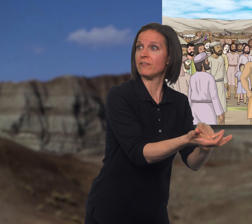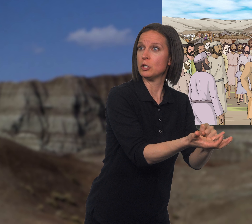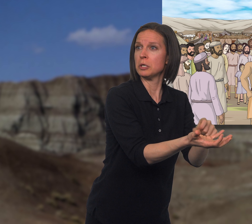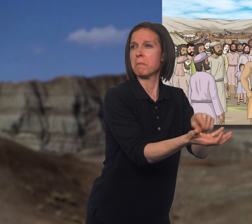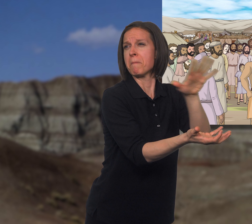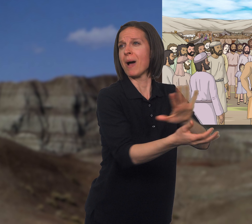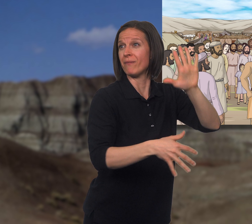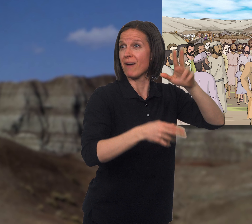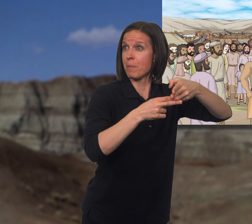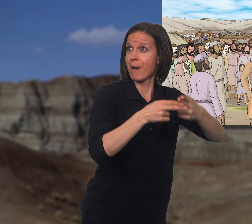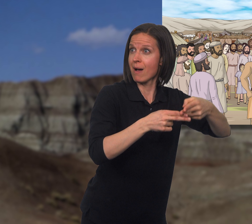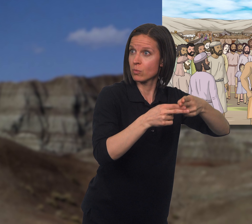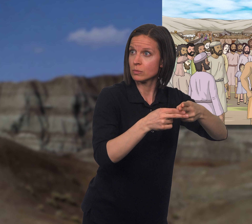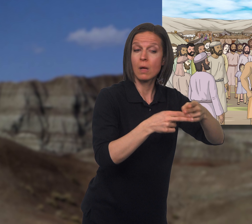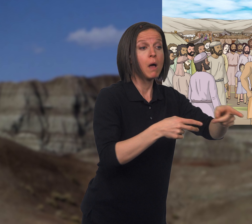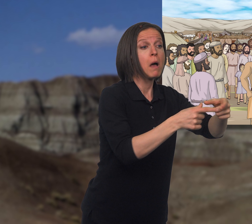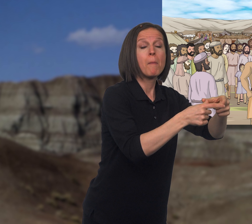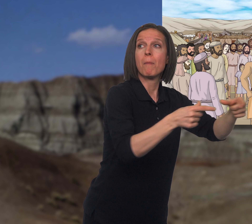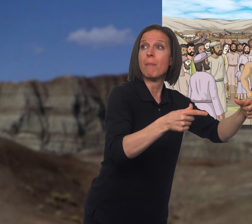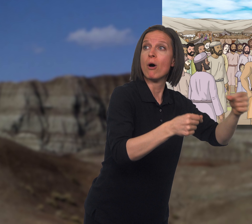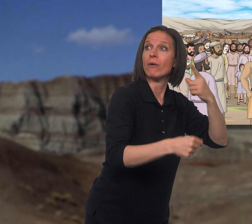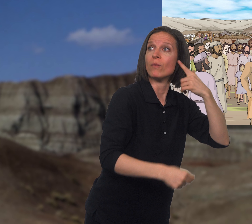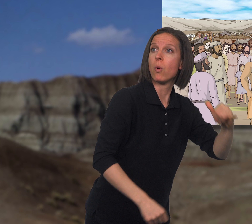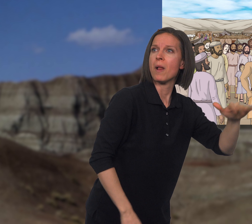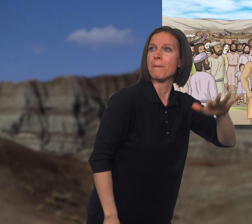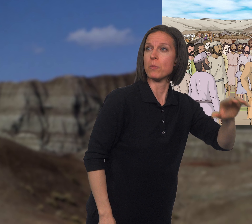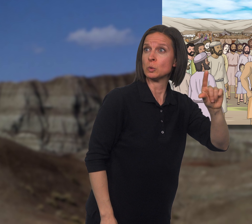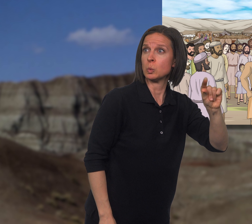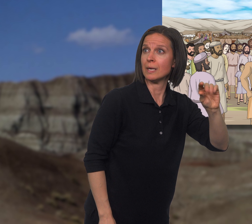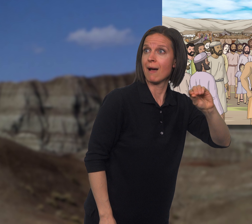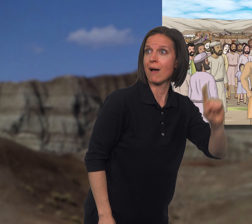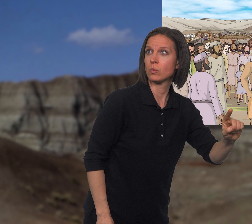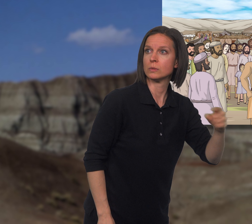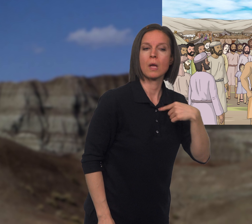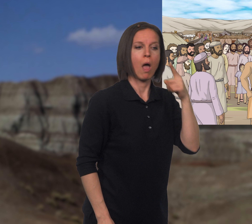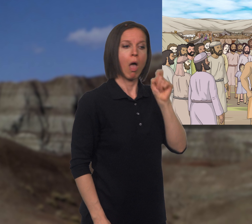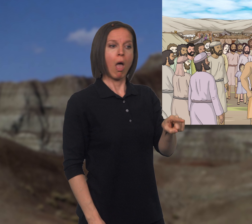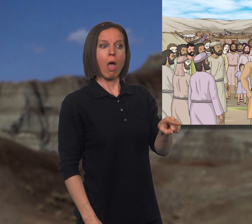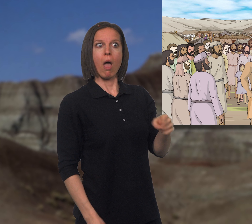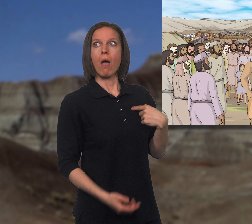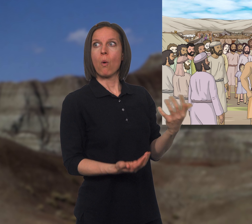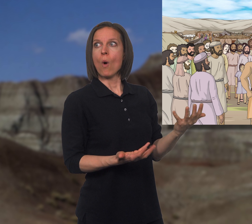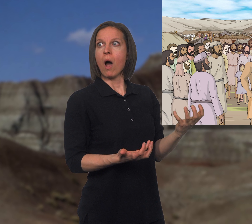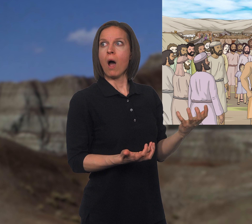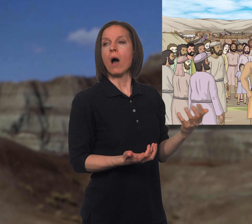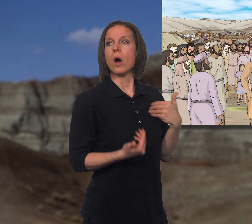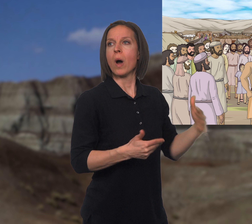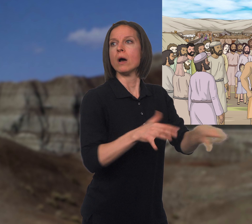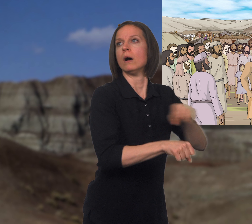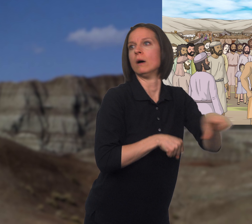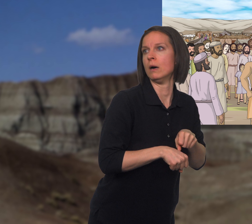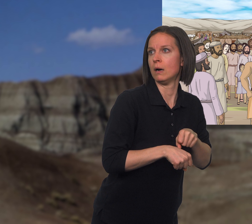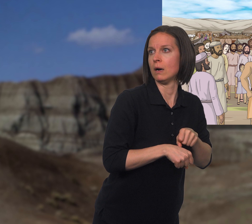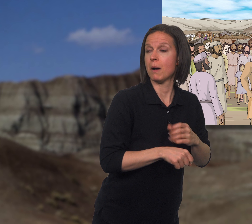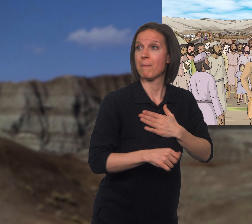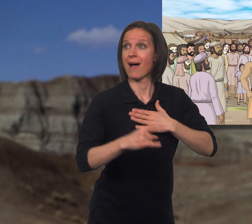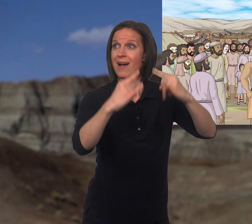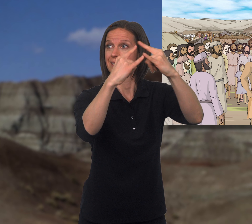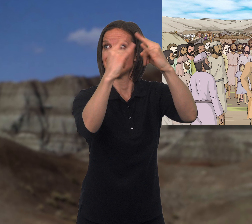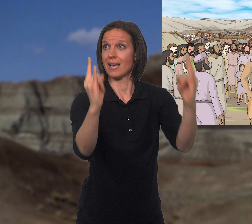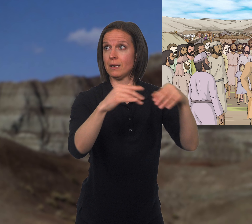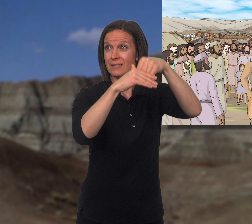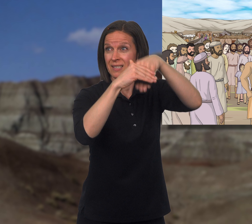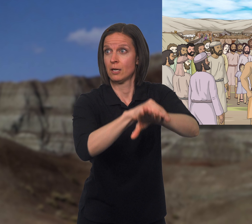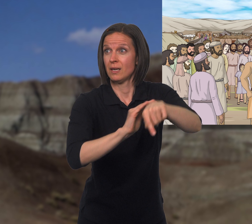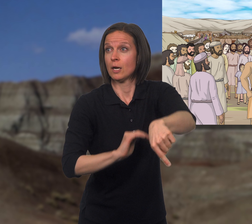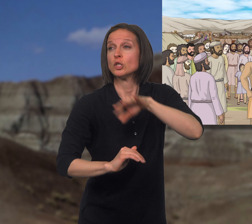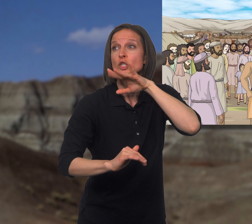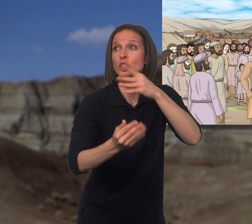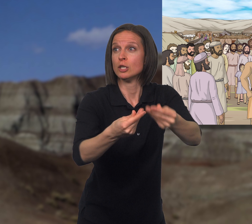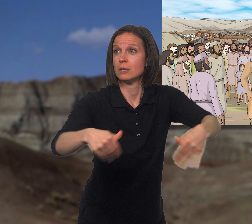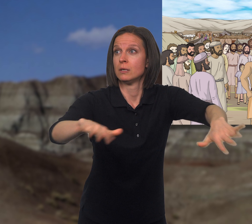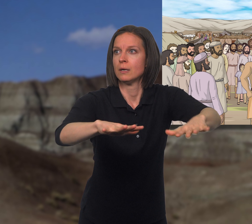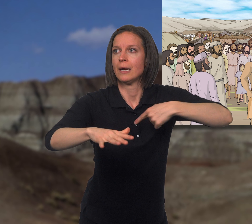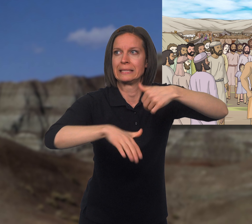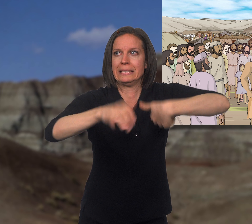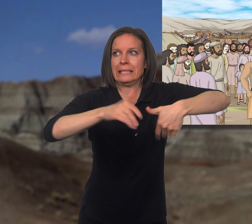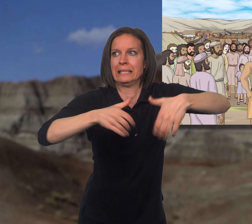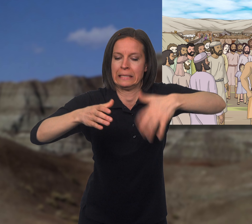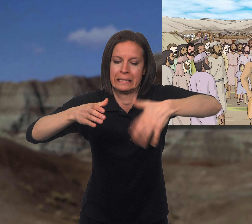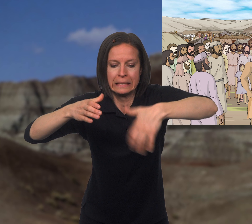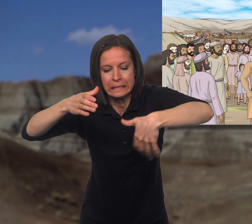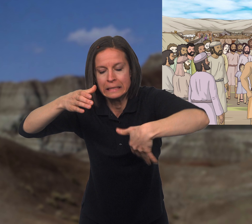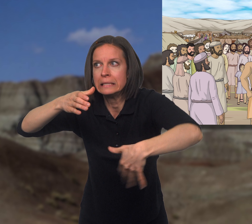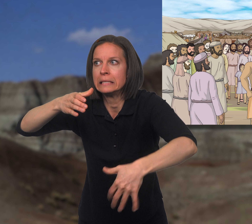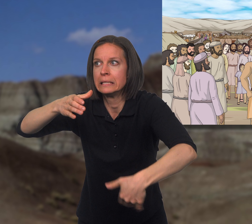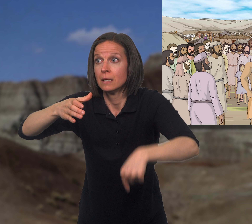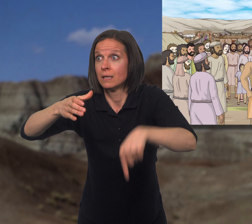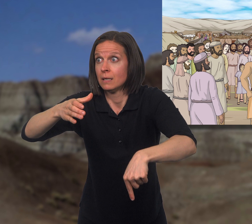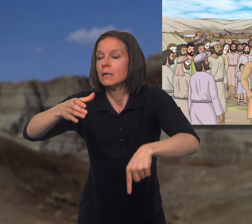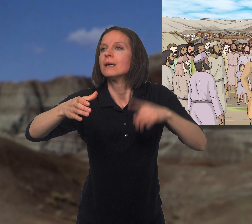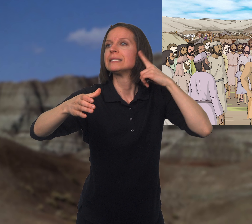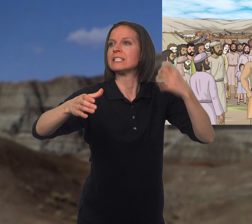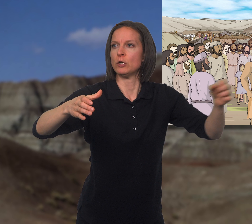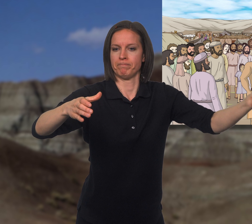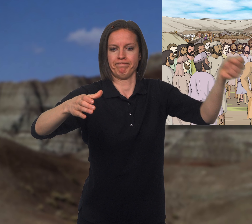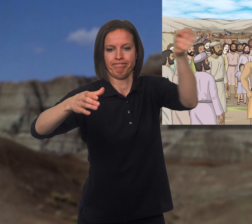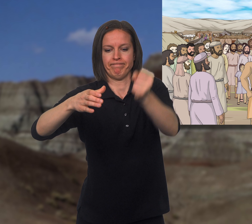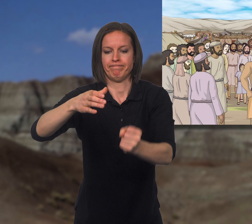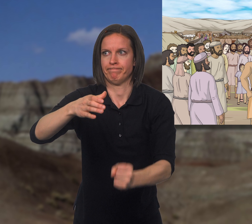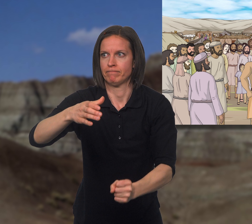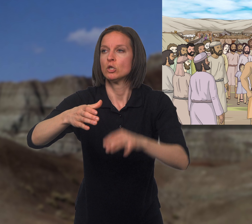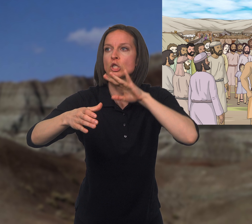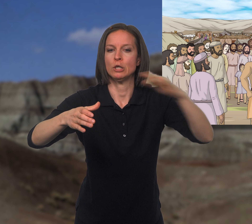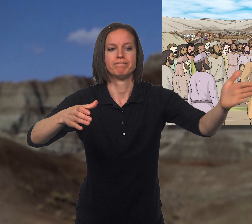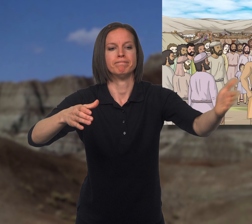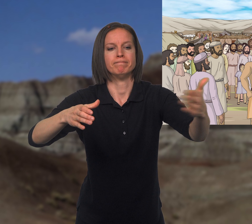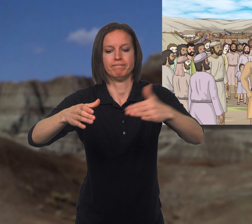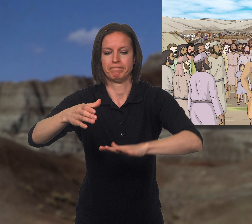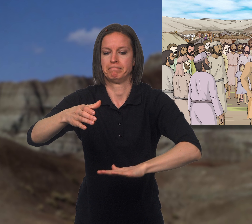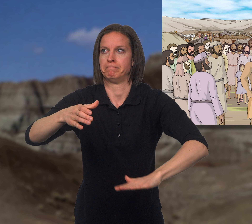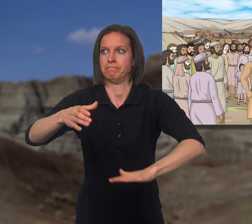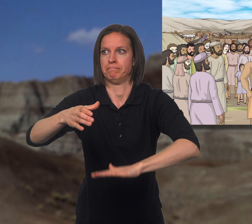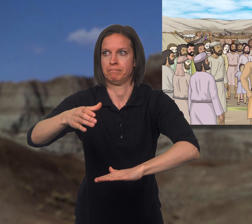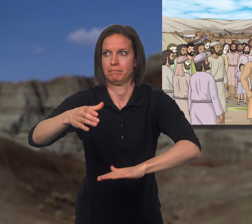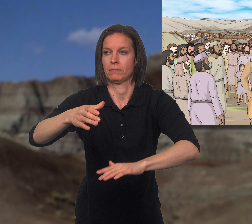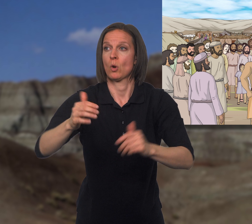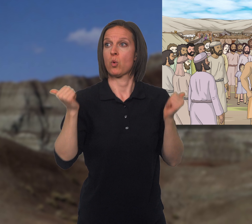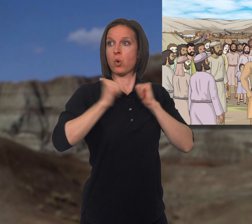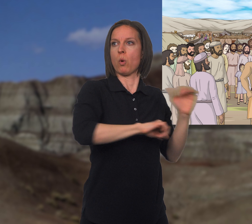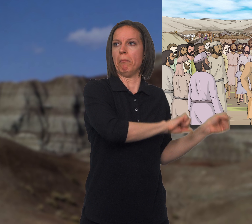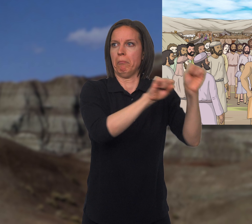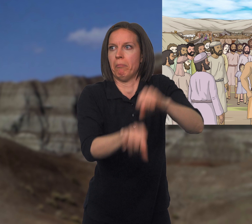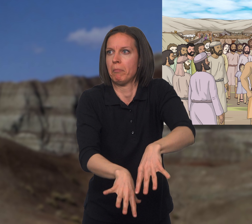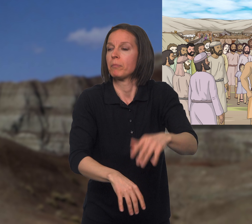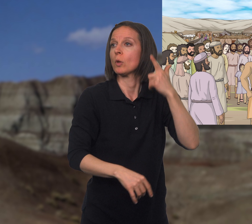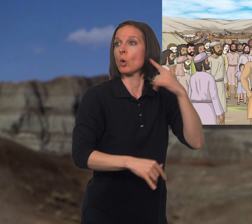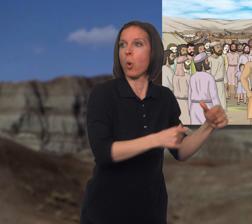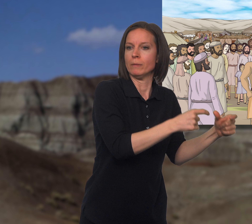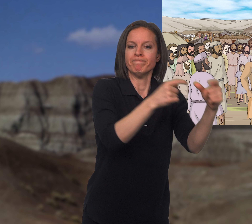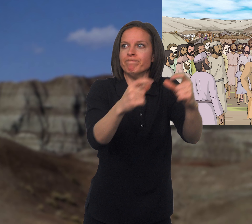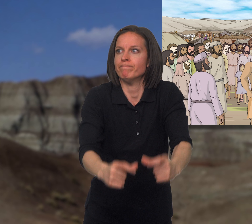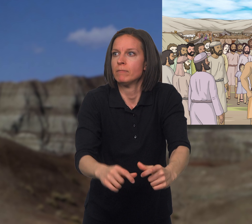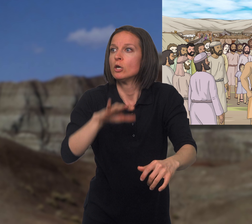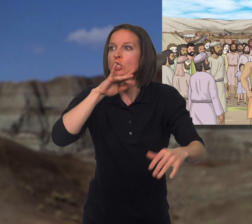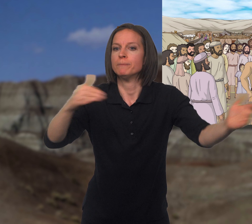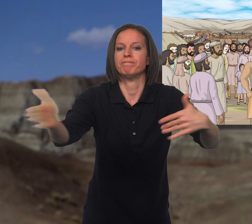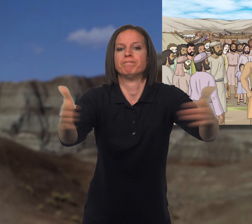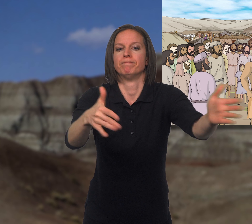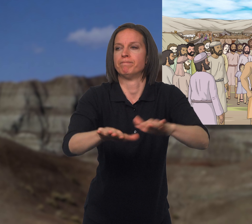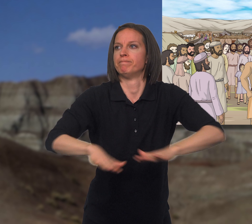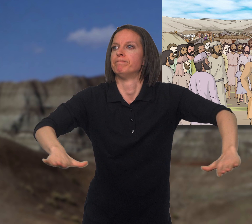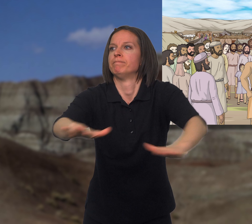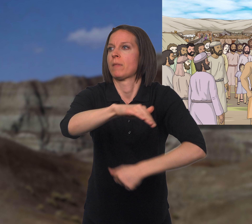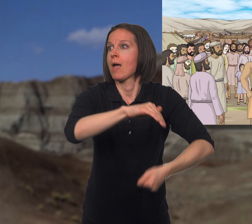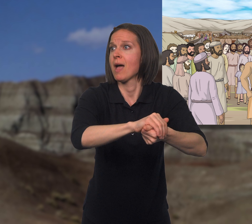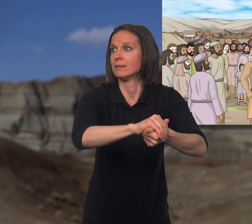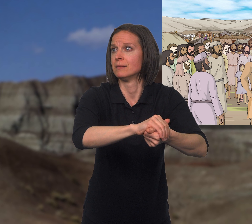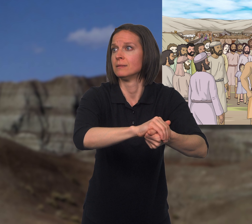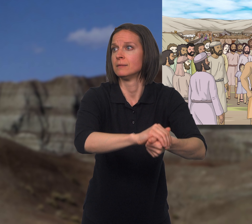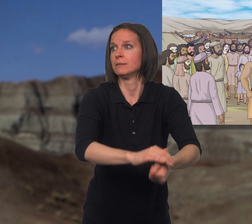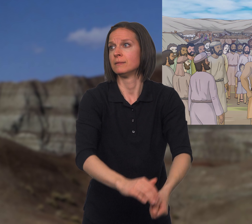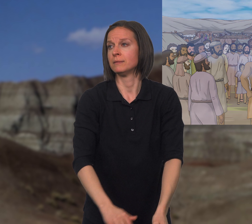This is what I did: When I saw among the spoils a beautiful cloak from Shinar, two hundred shekels of silver, and a bar of gold weighing fifty shekels, I coveted them and took them.